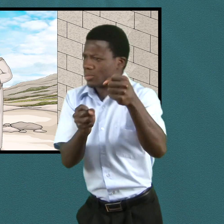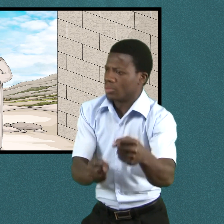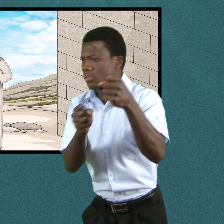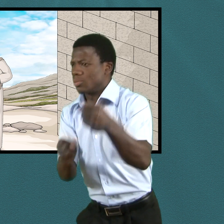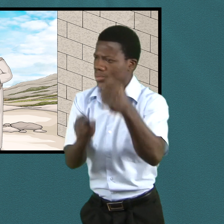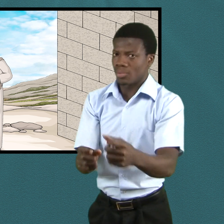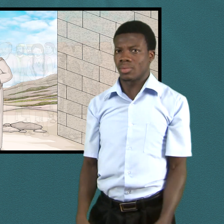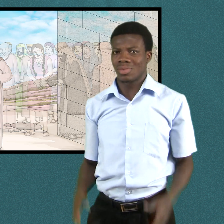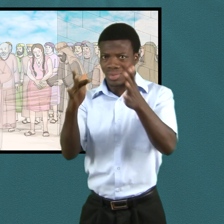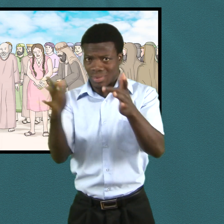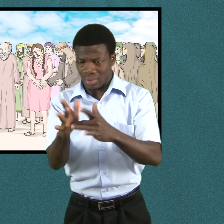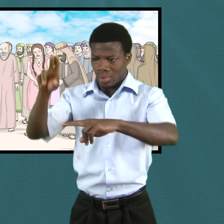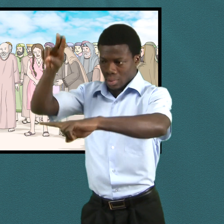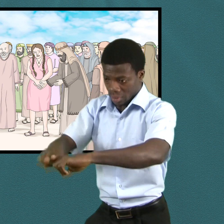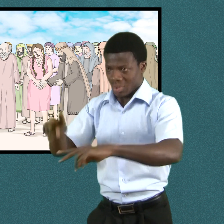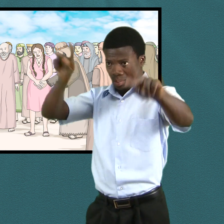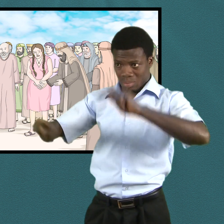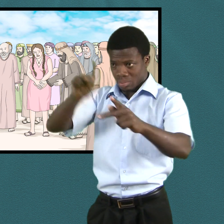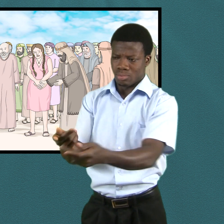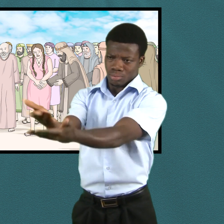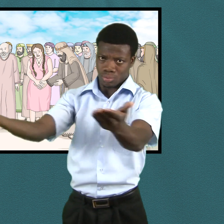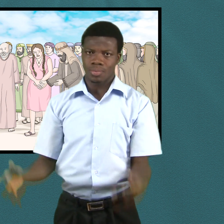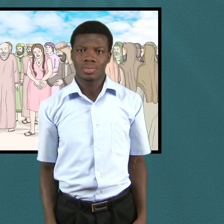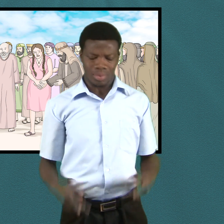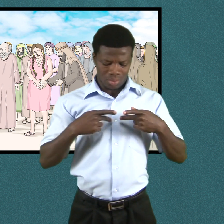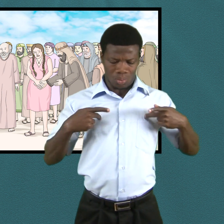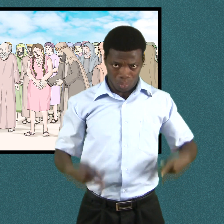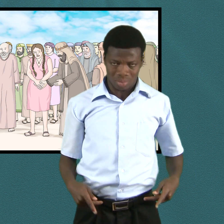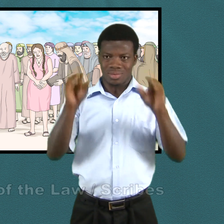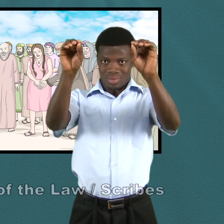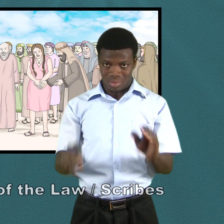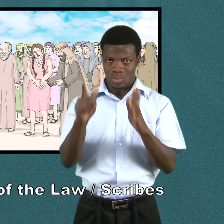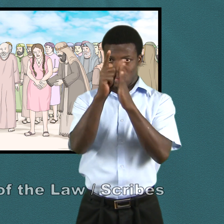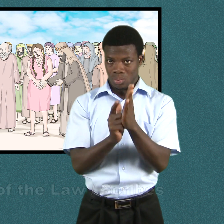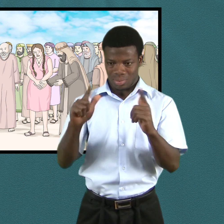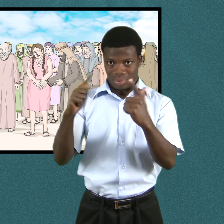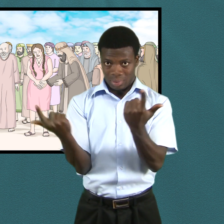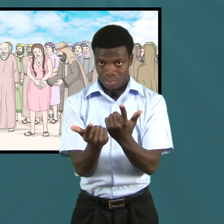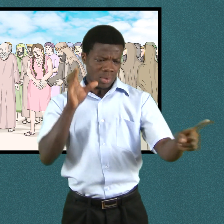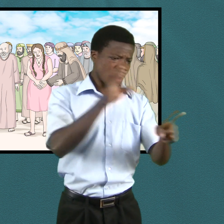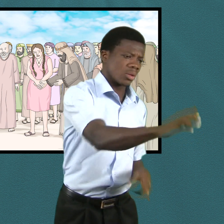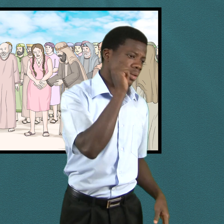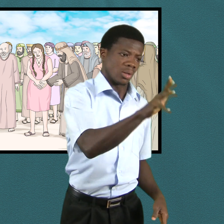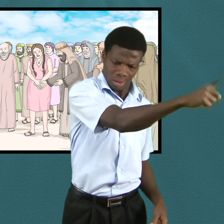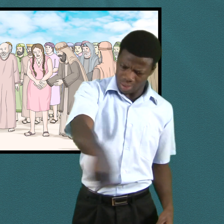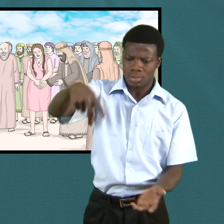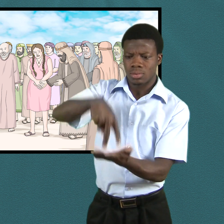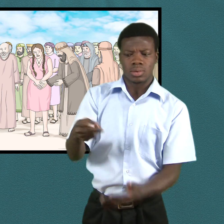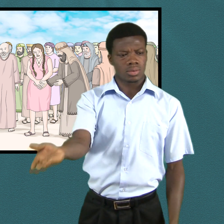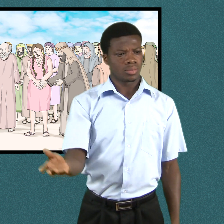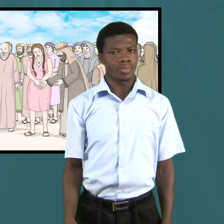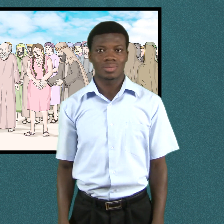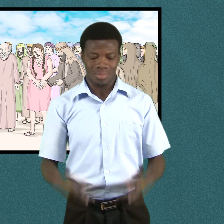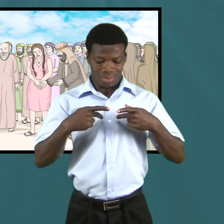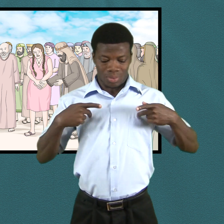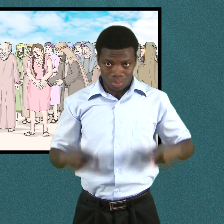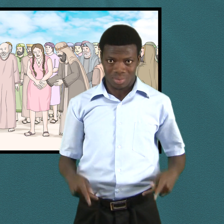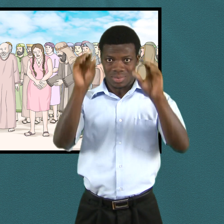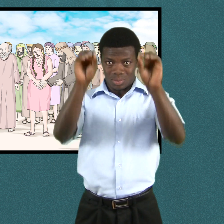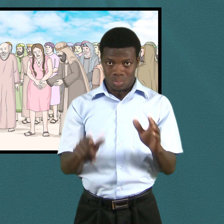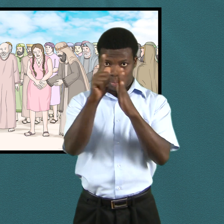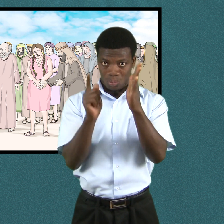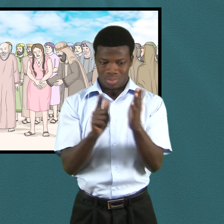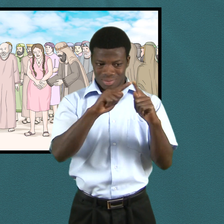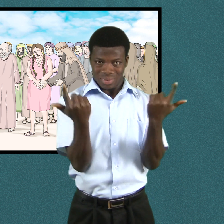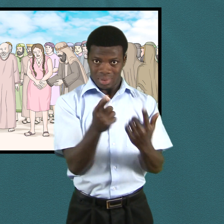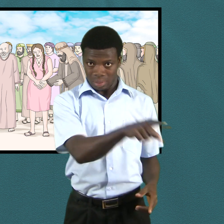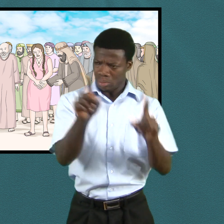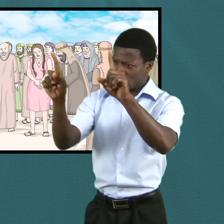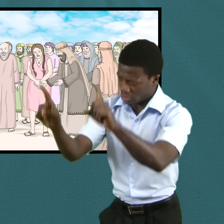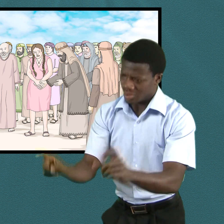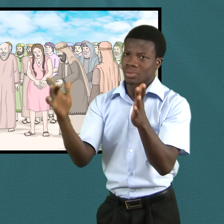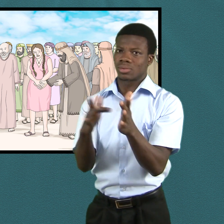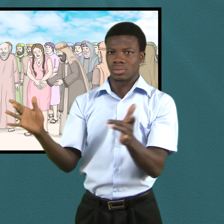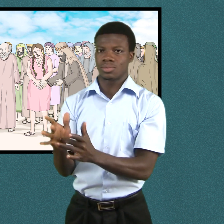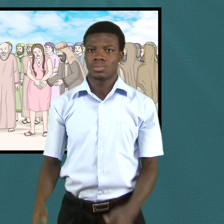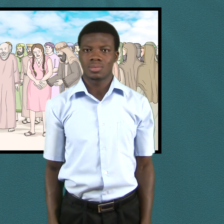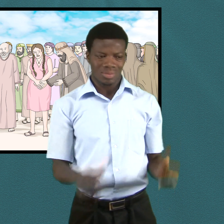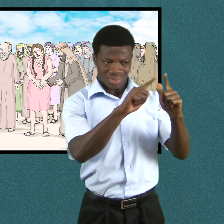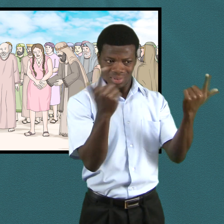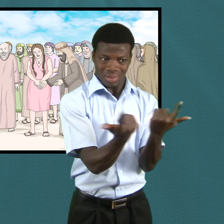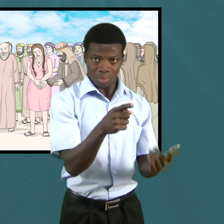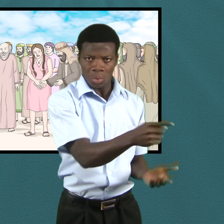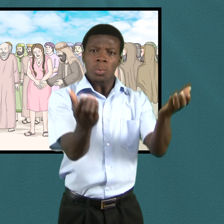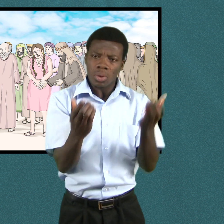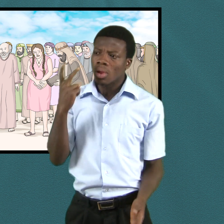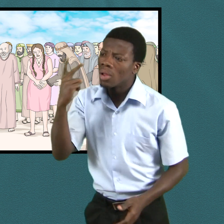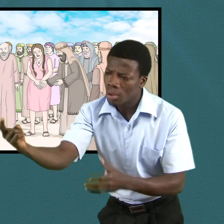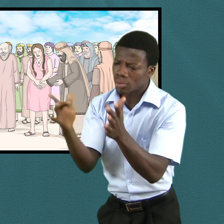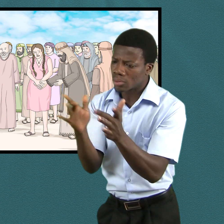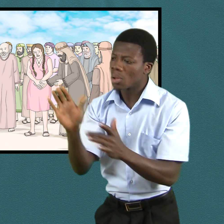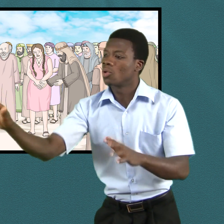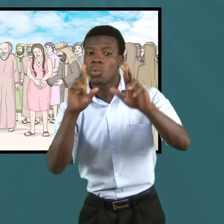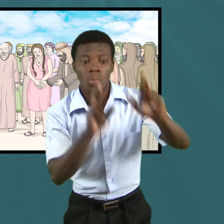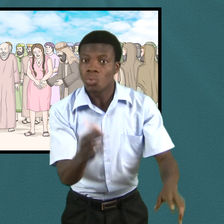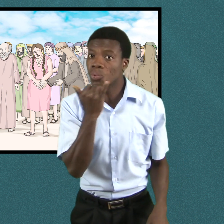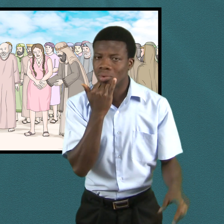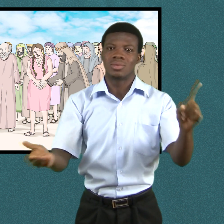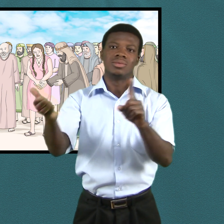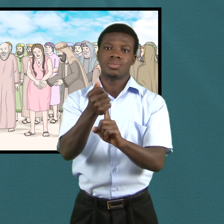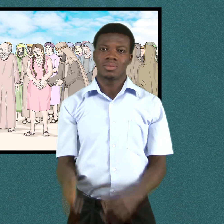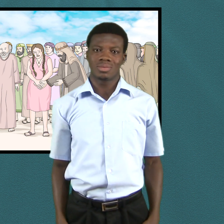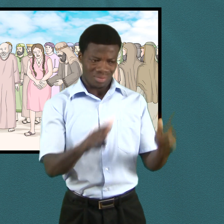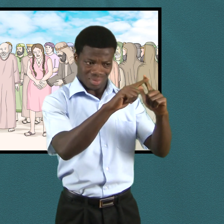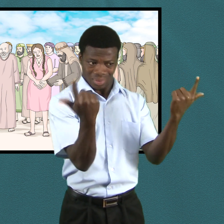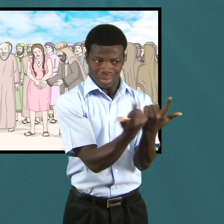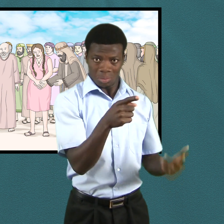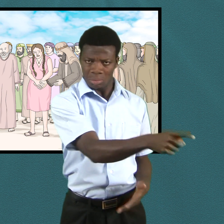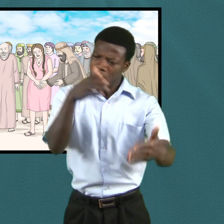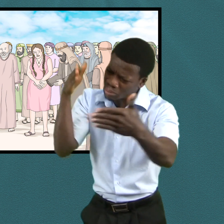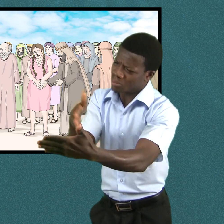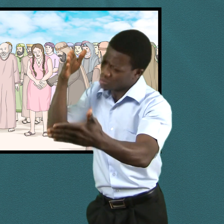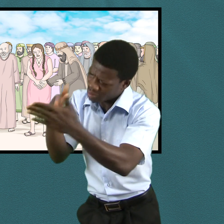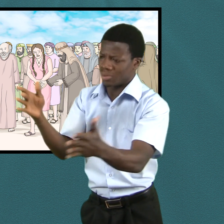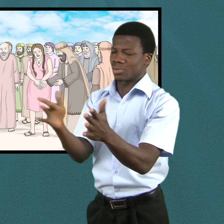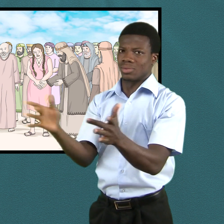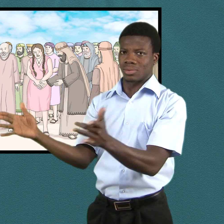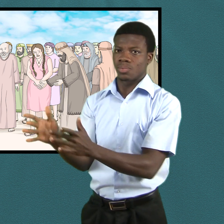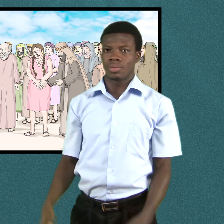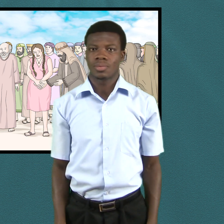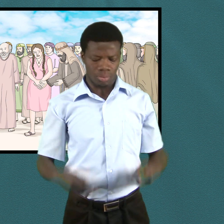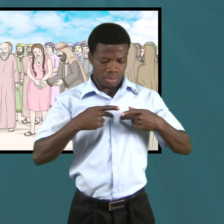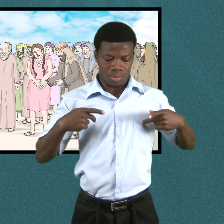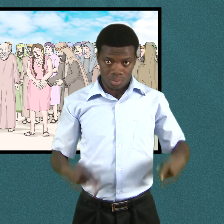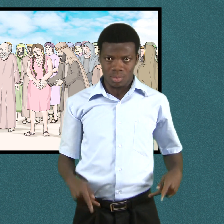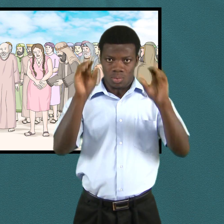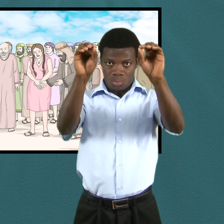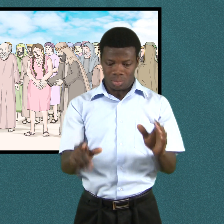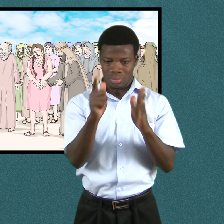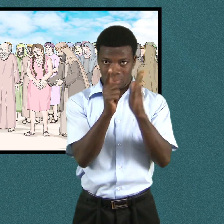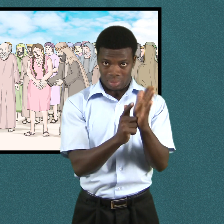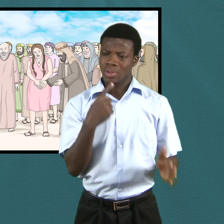They made her stand before them and said, “Teacher, this woman was caught in the act of adultery.